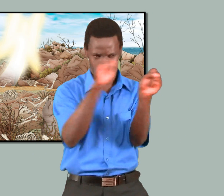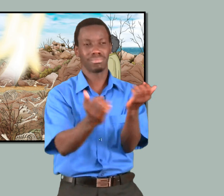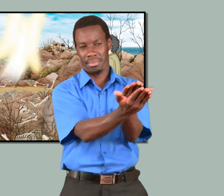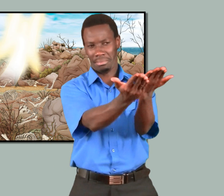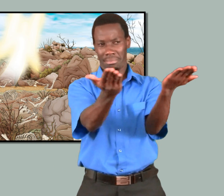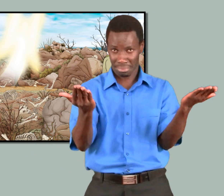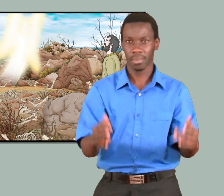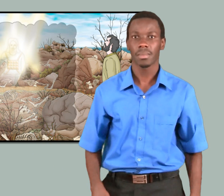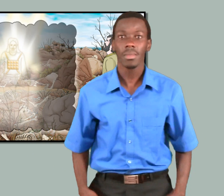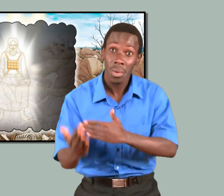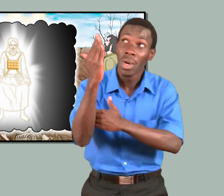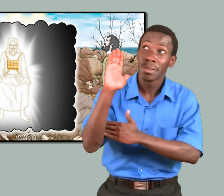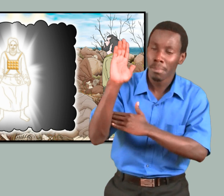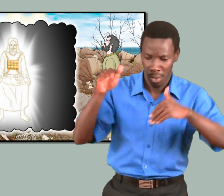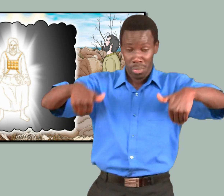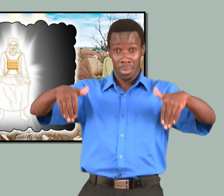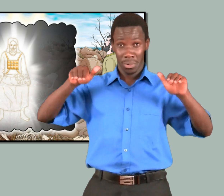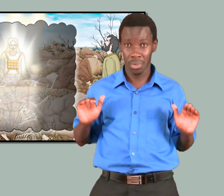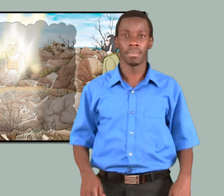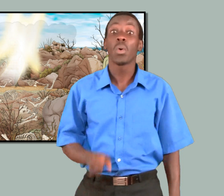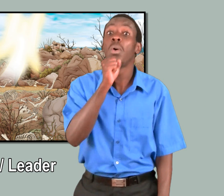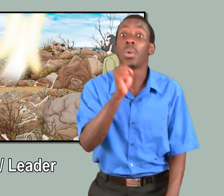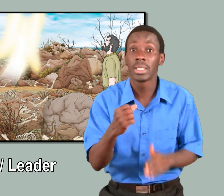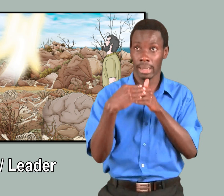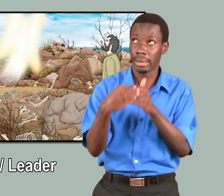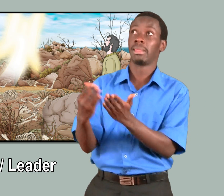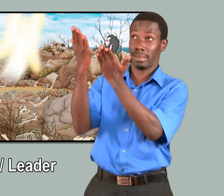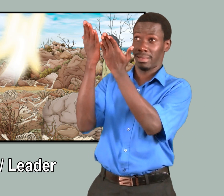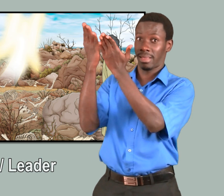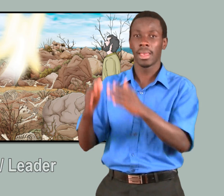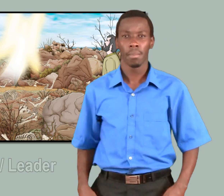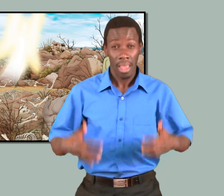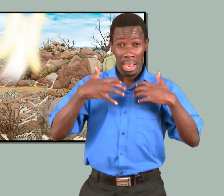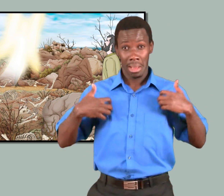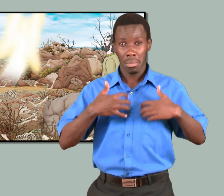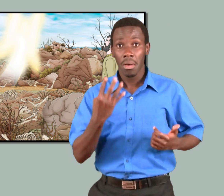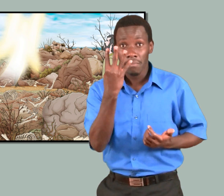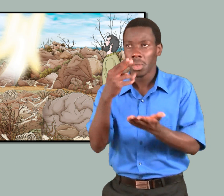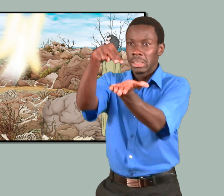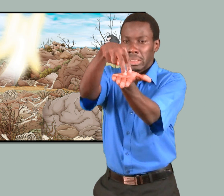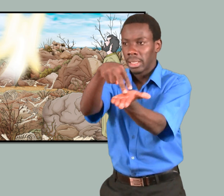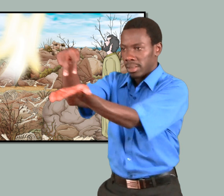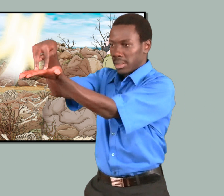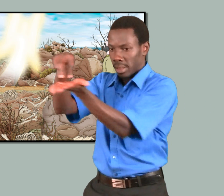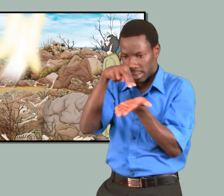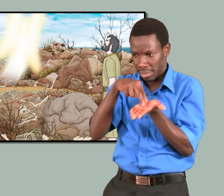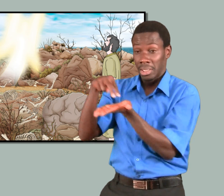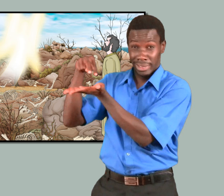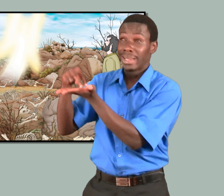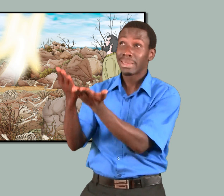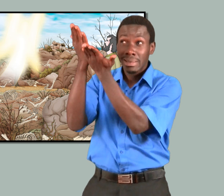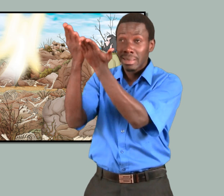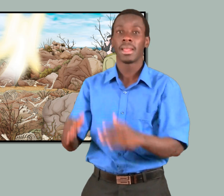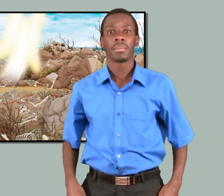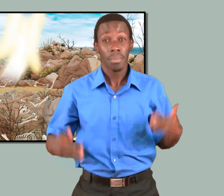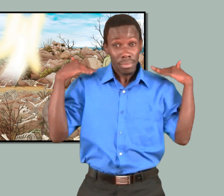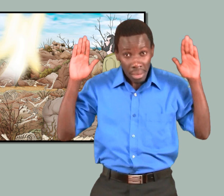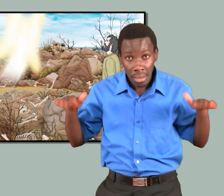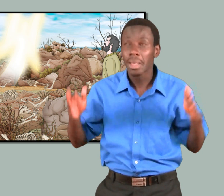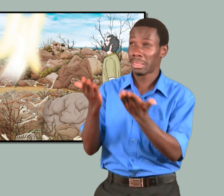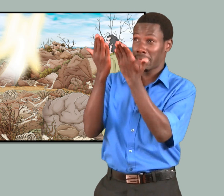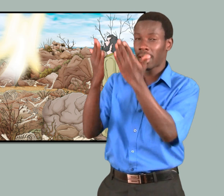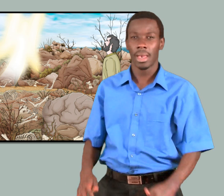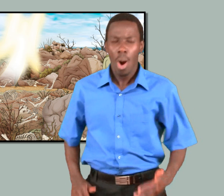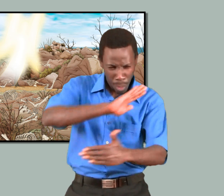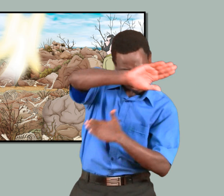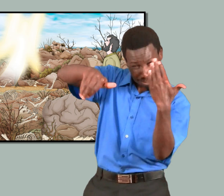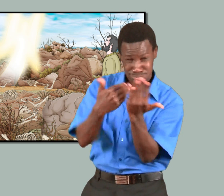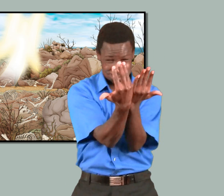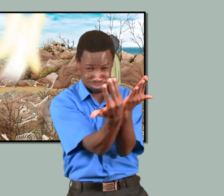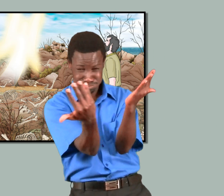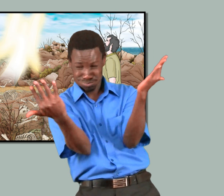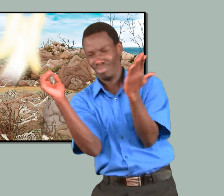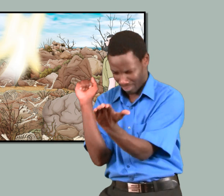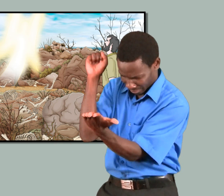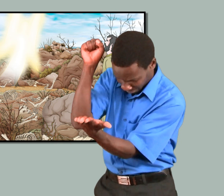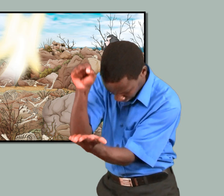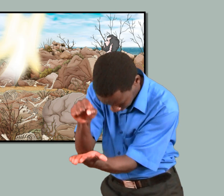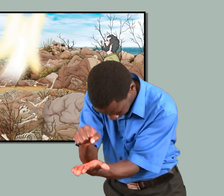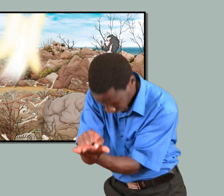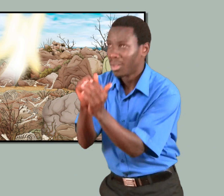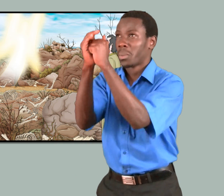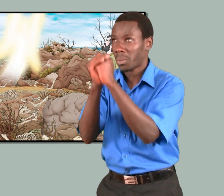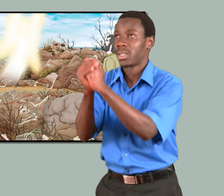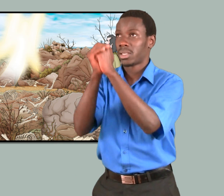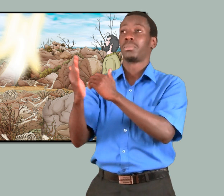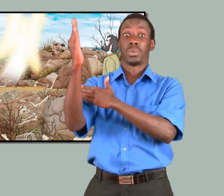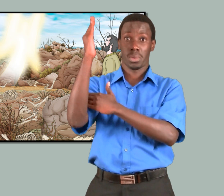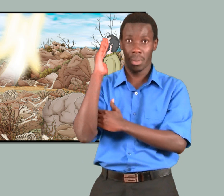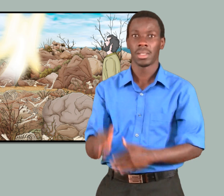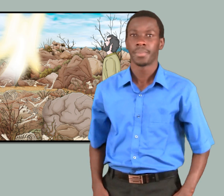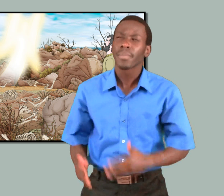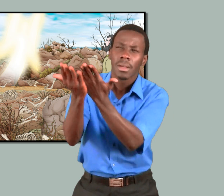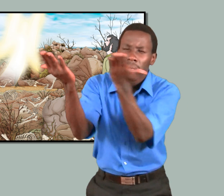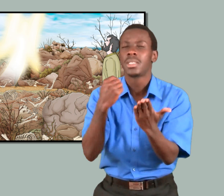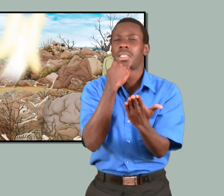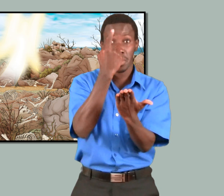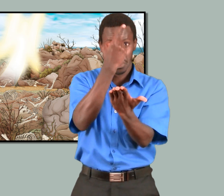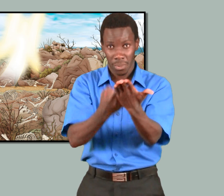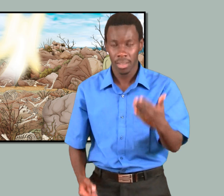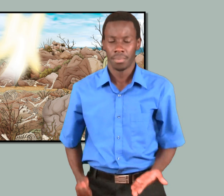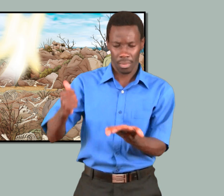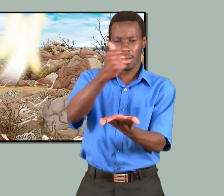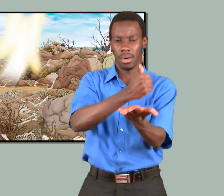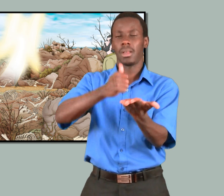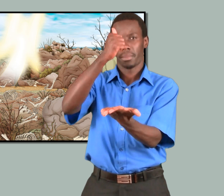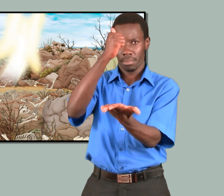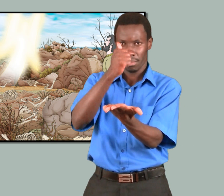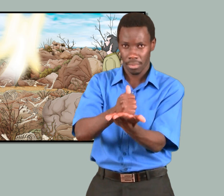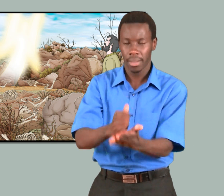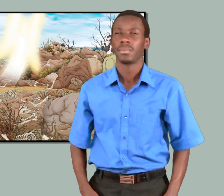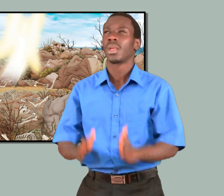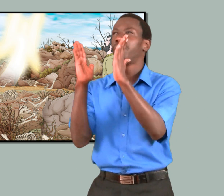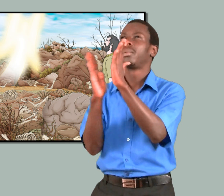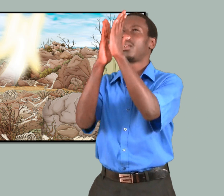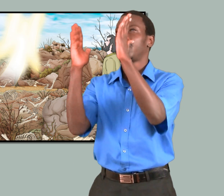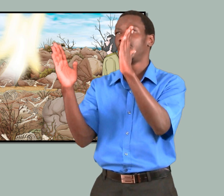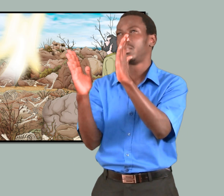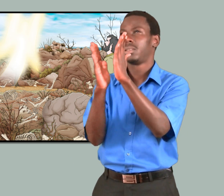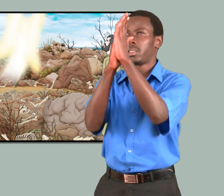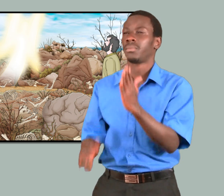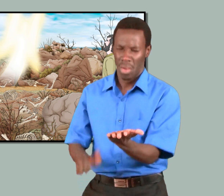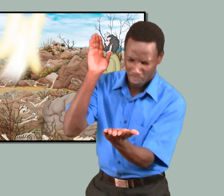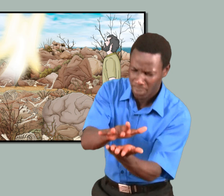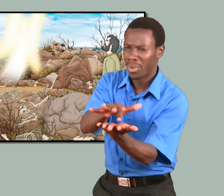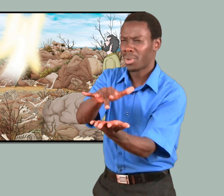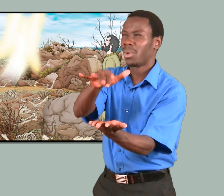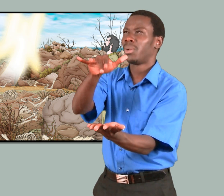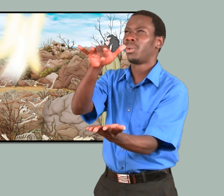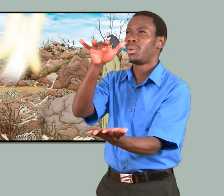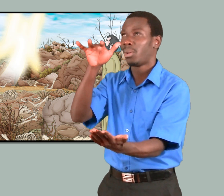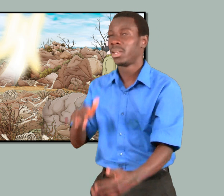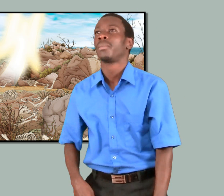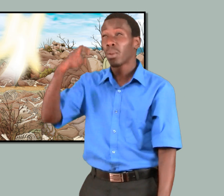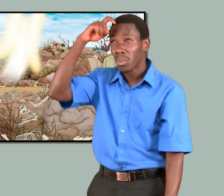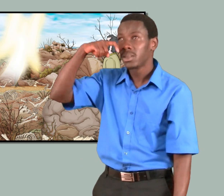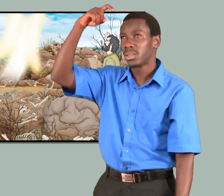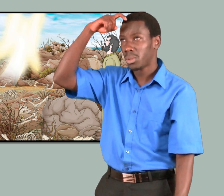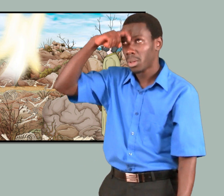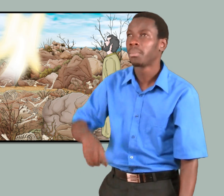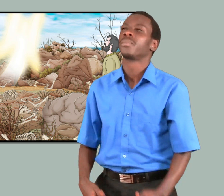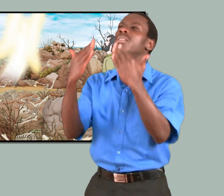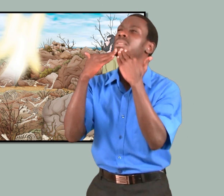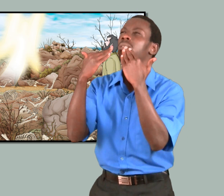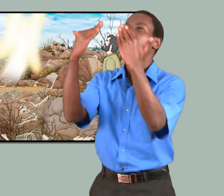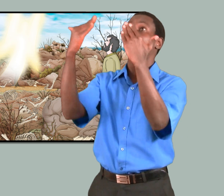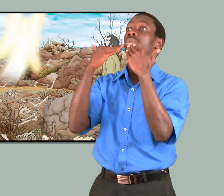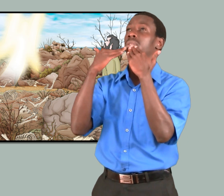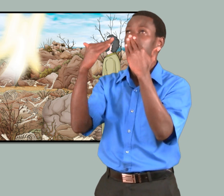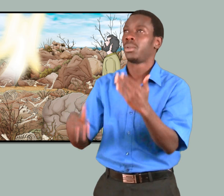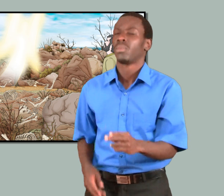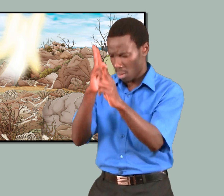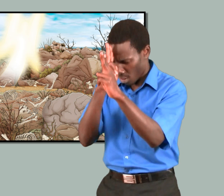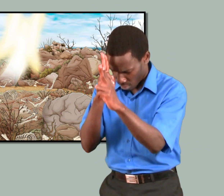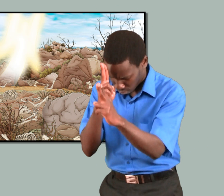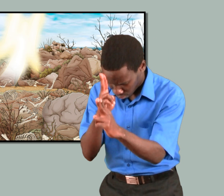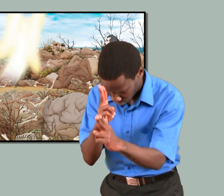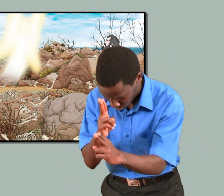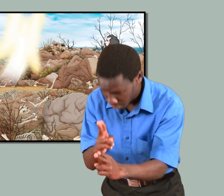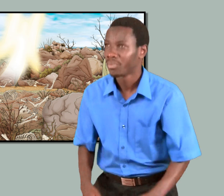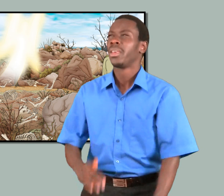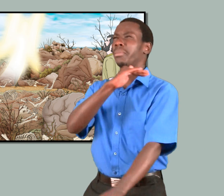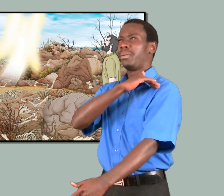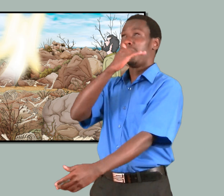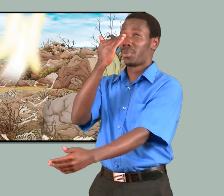And all the angels stood around the throne and around the elders and the four living creatures.